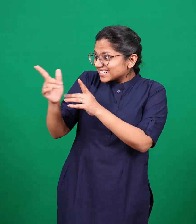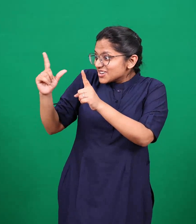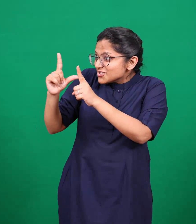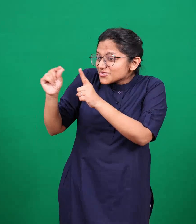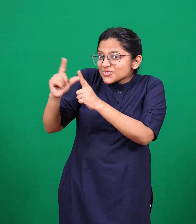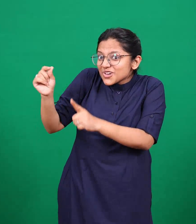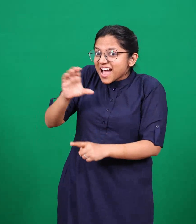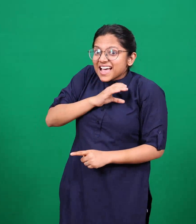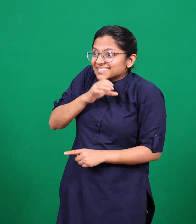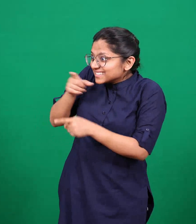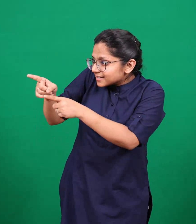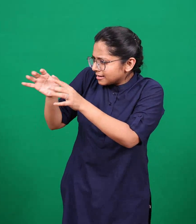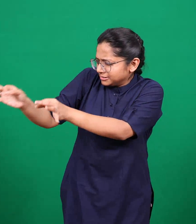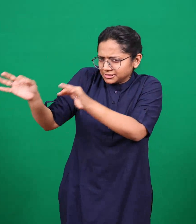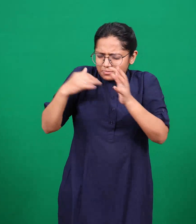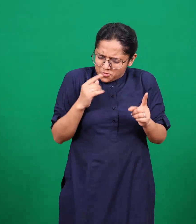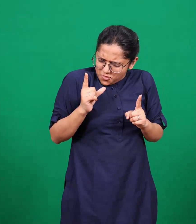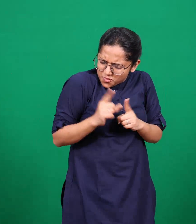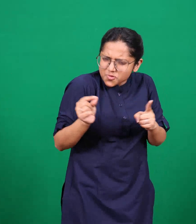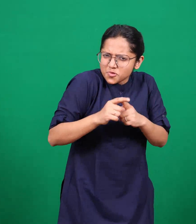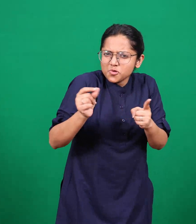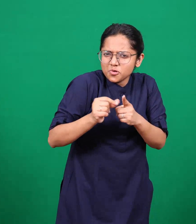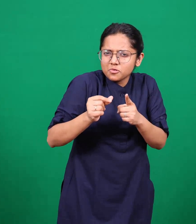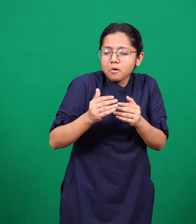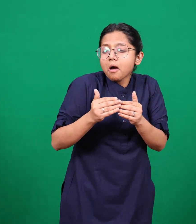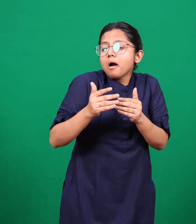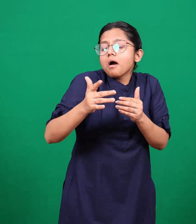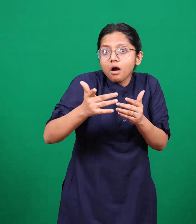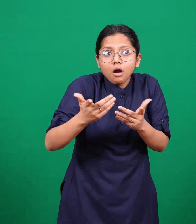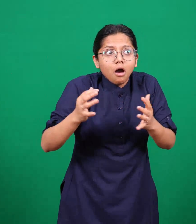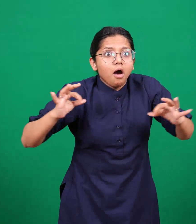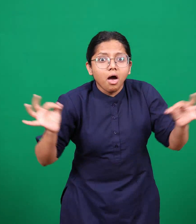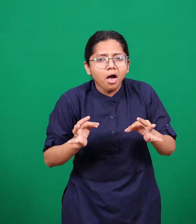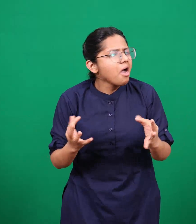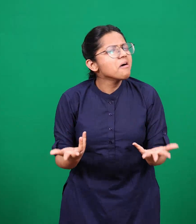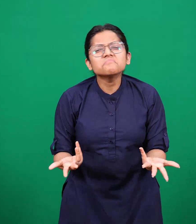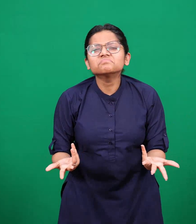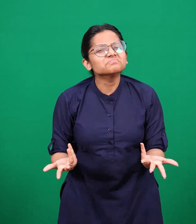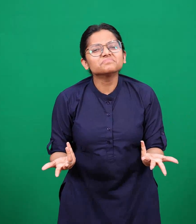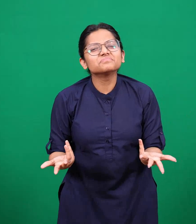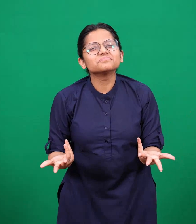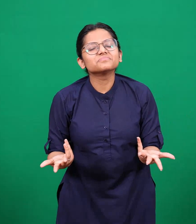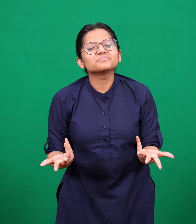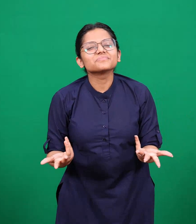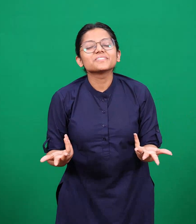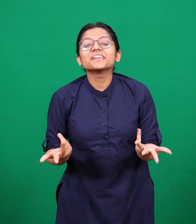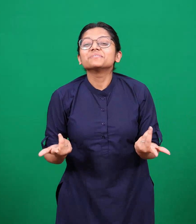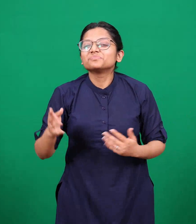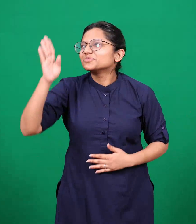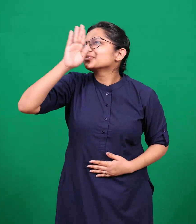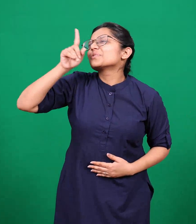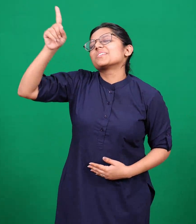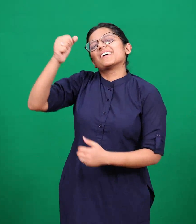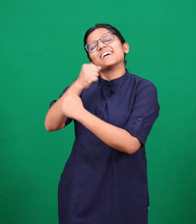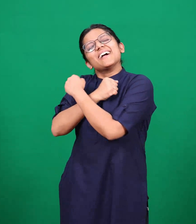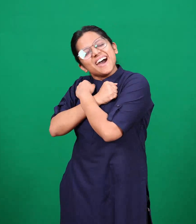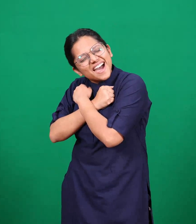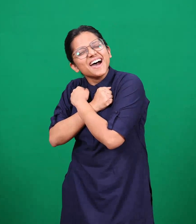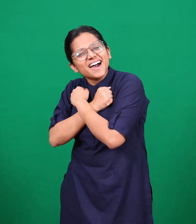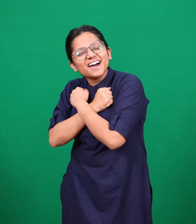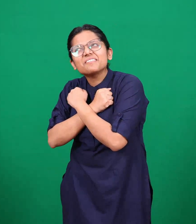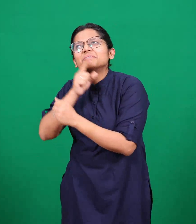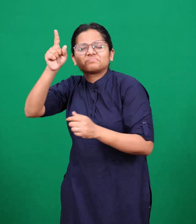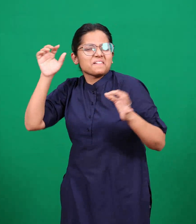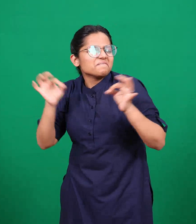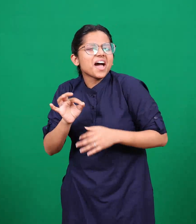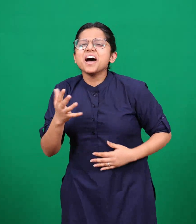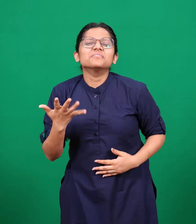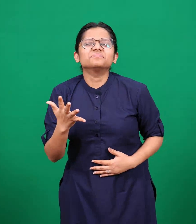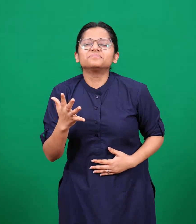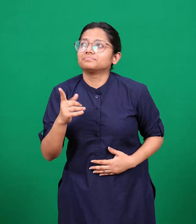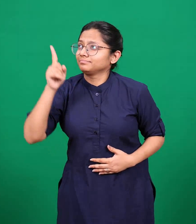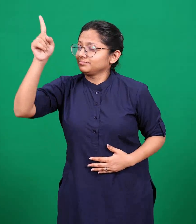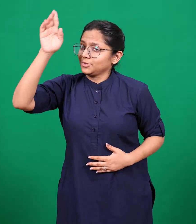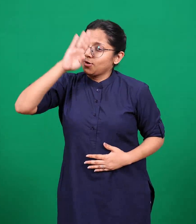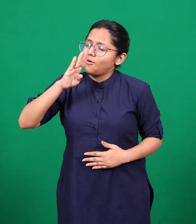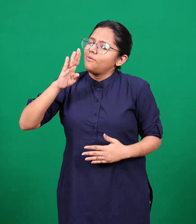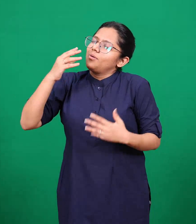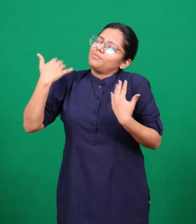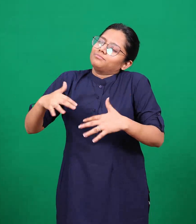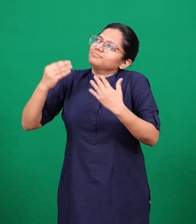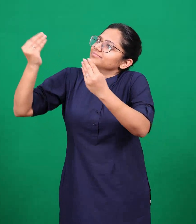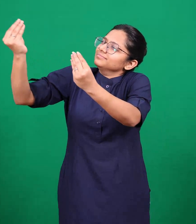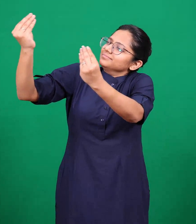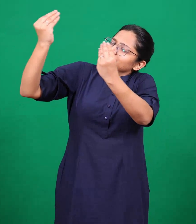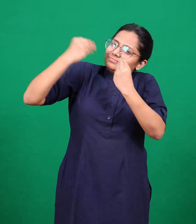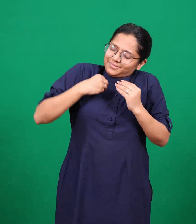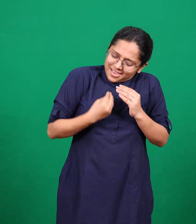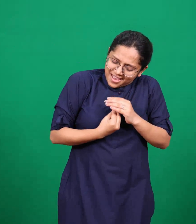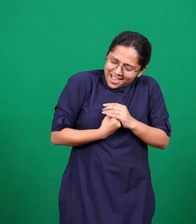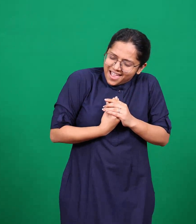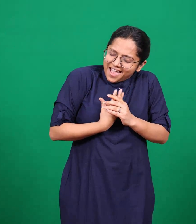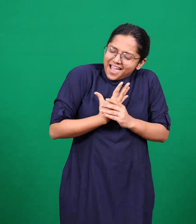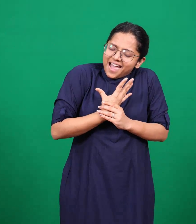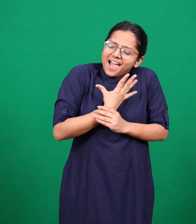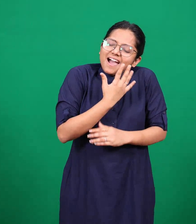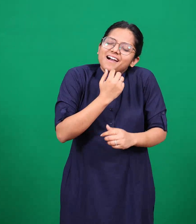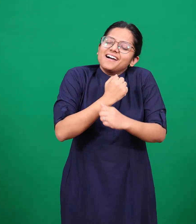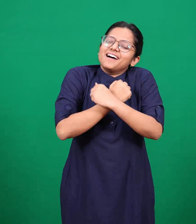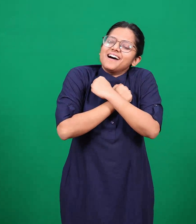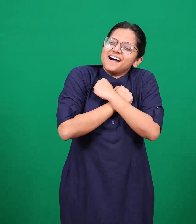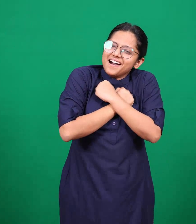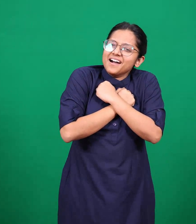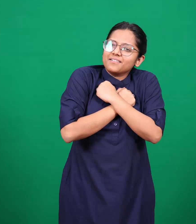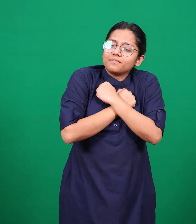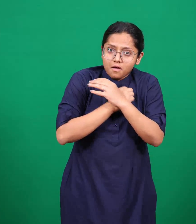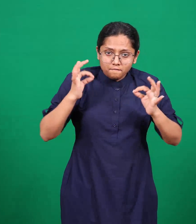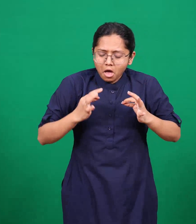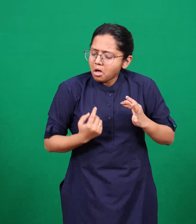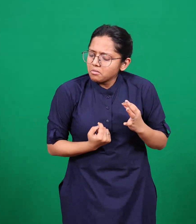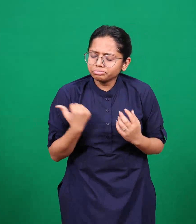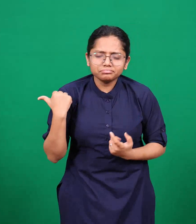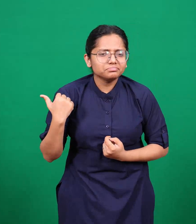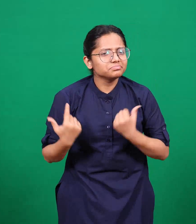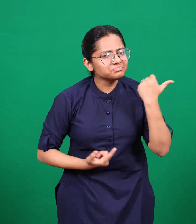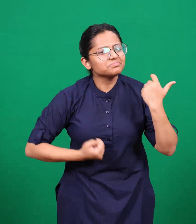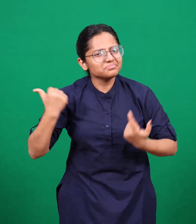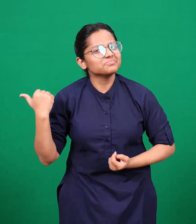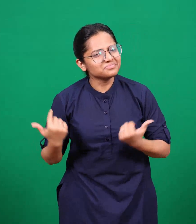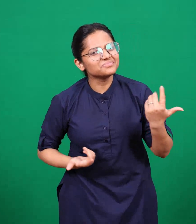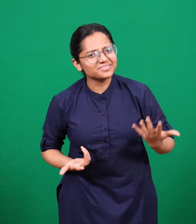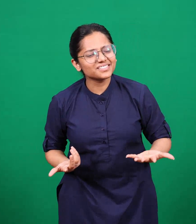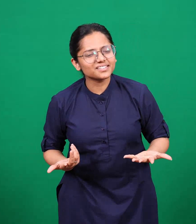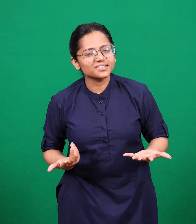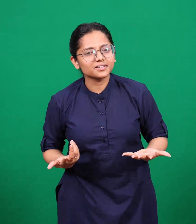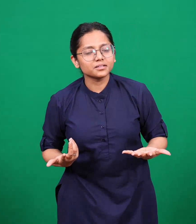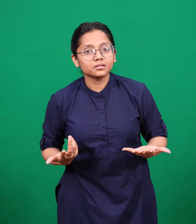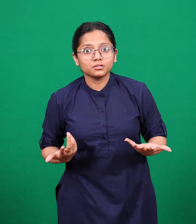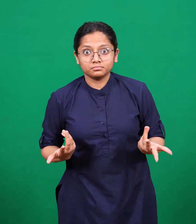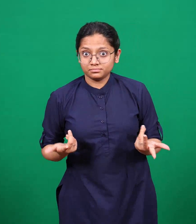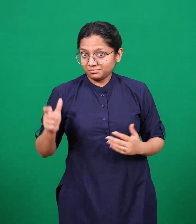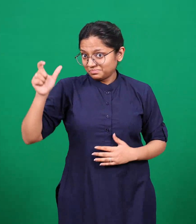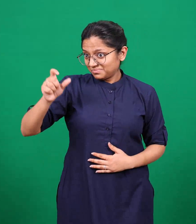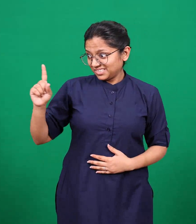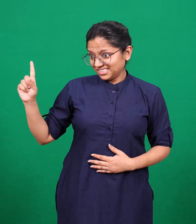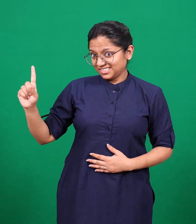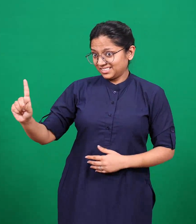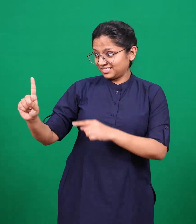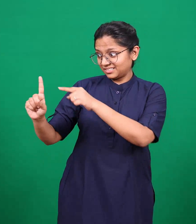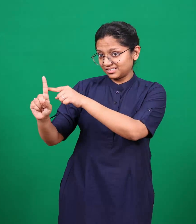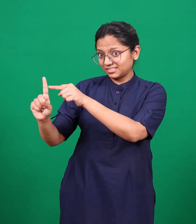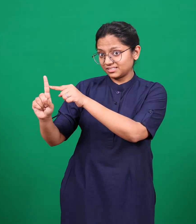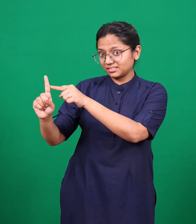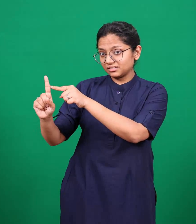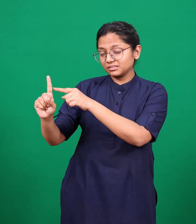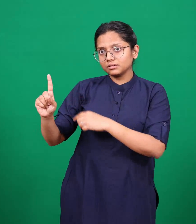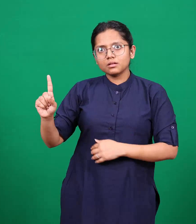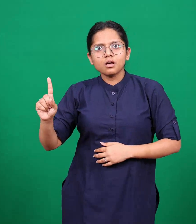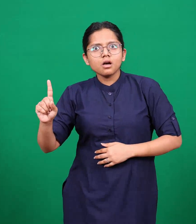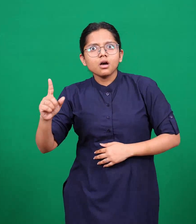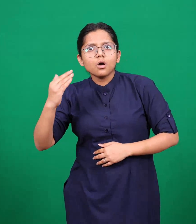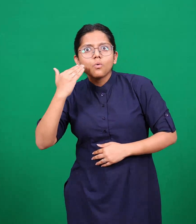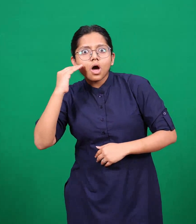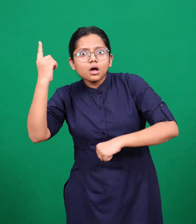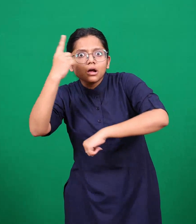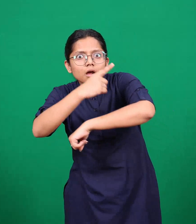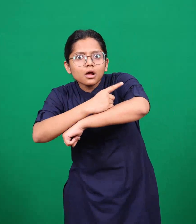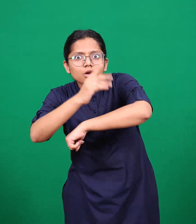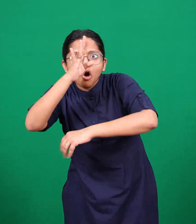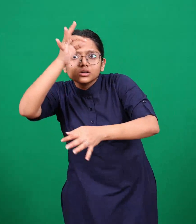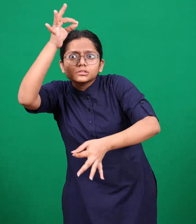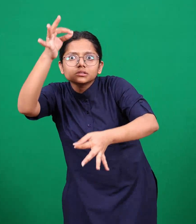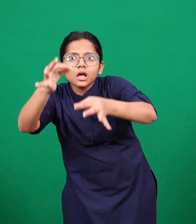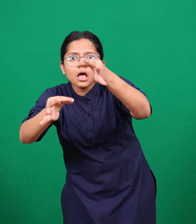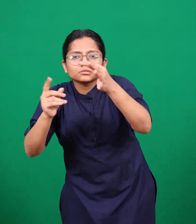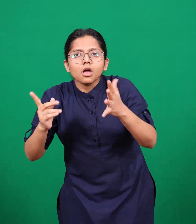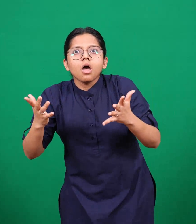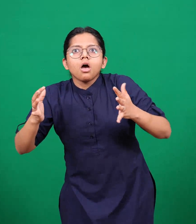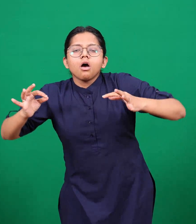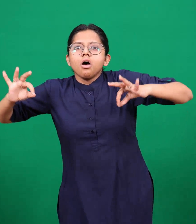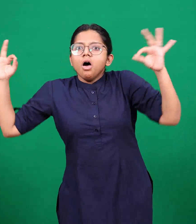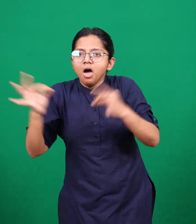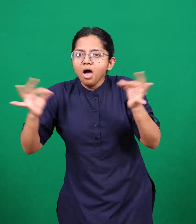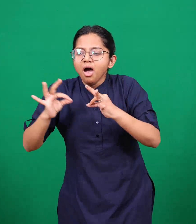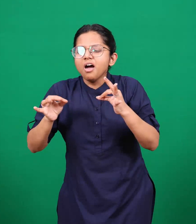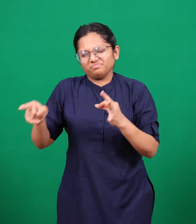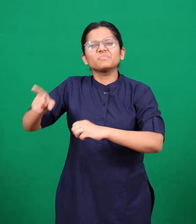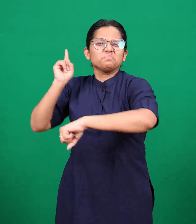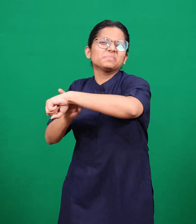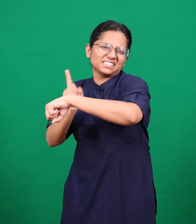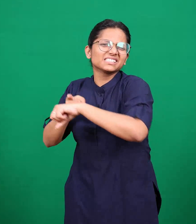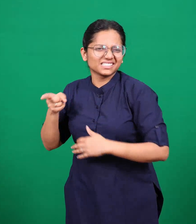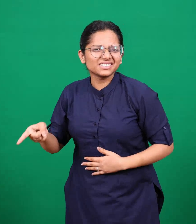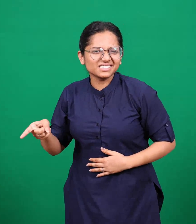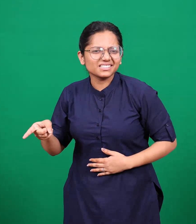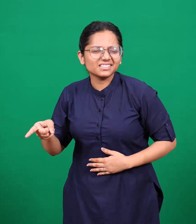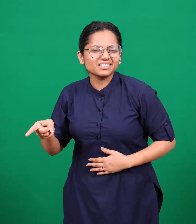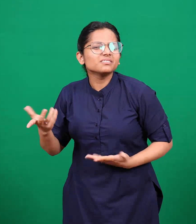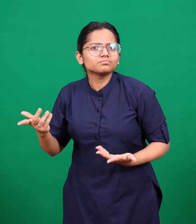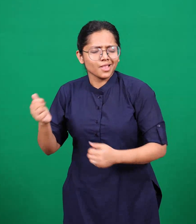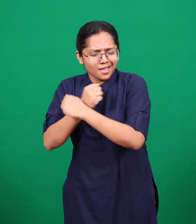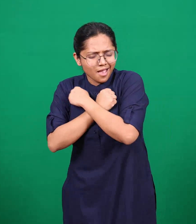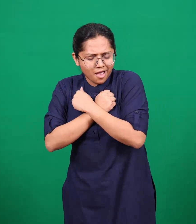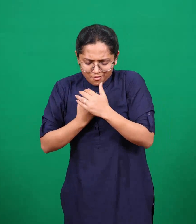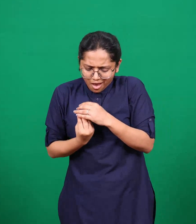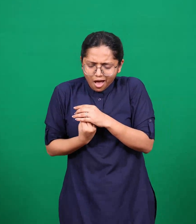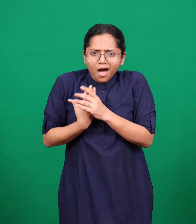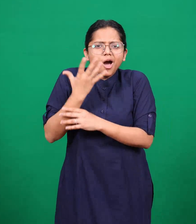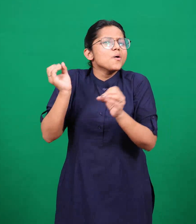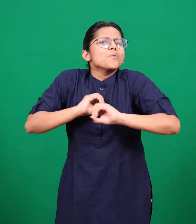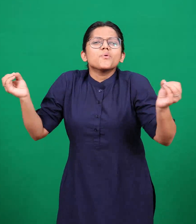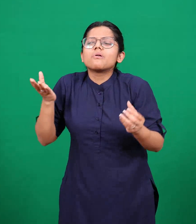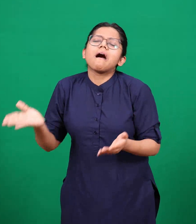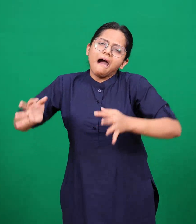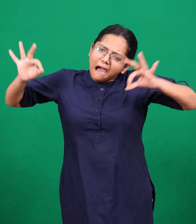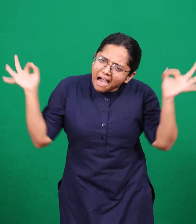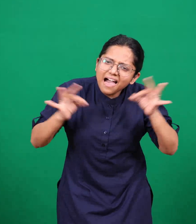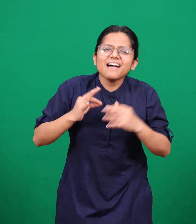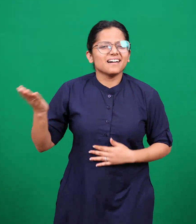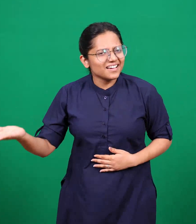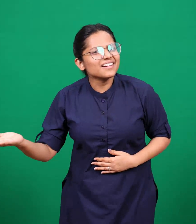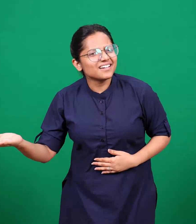for in this world we are just like Him. There is no fear in love, but perfect love drives out fear, because fear involves punishment.